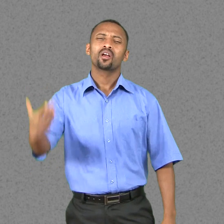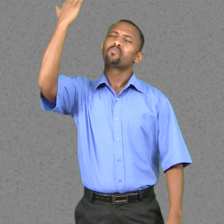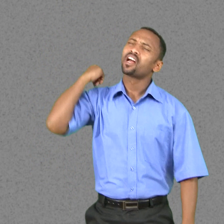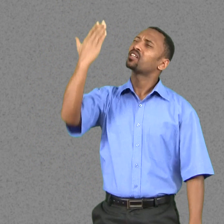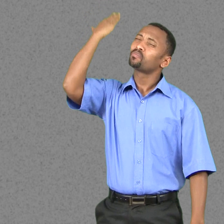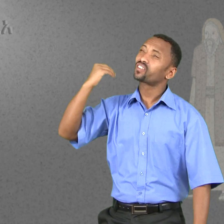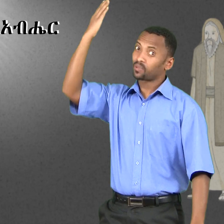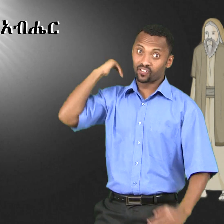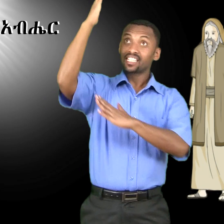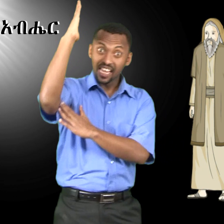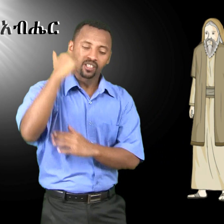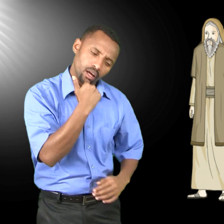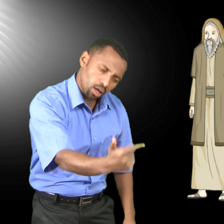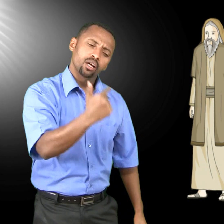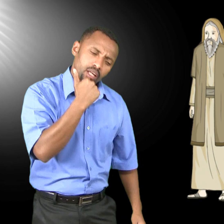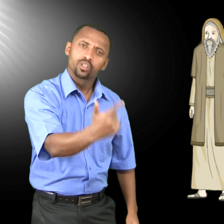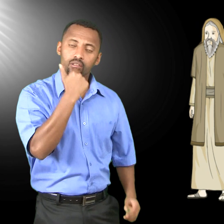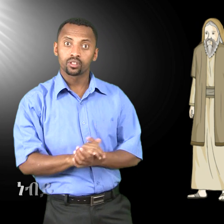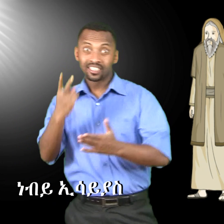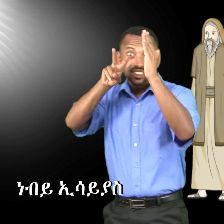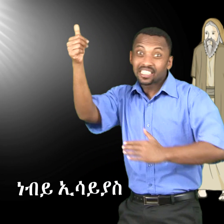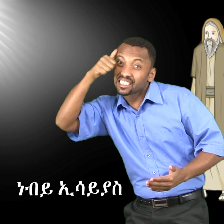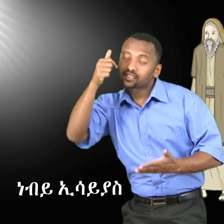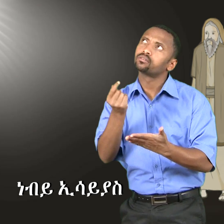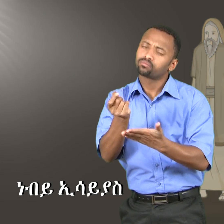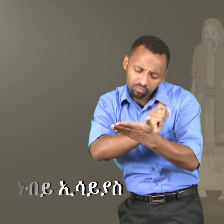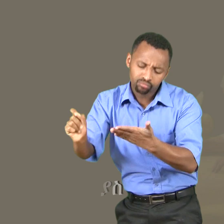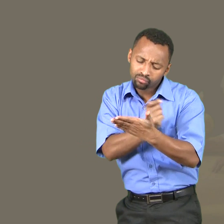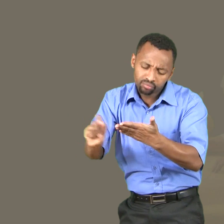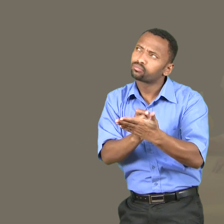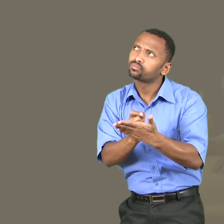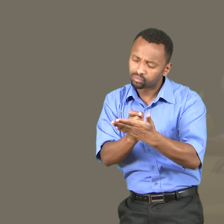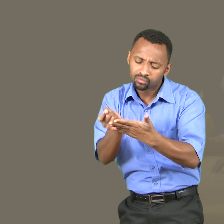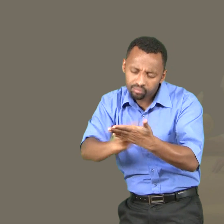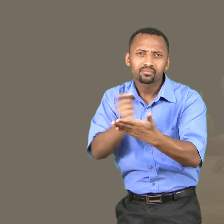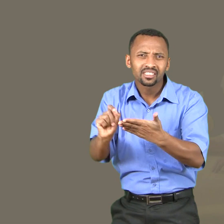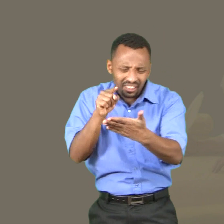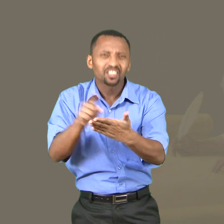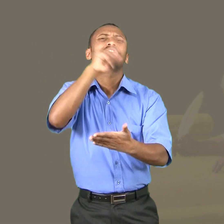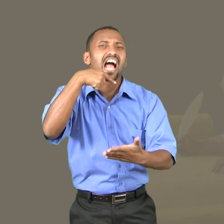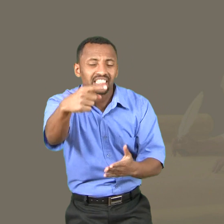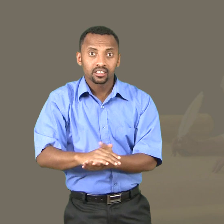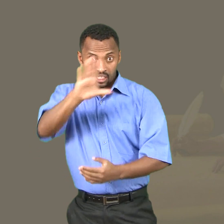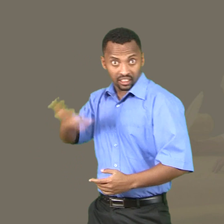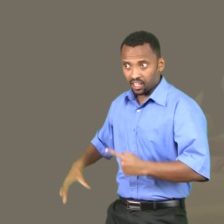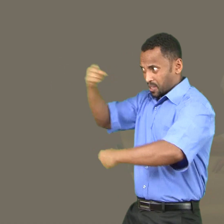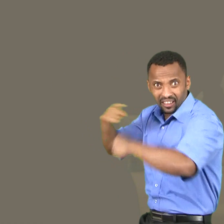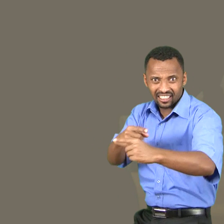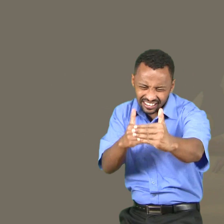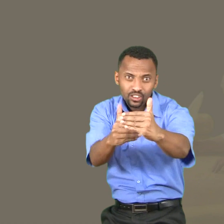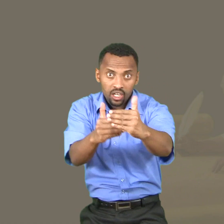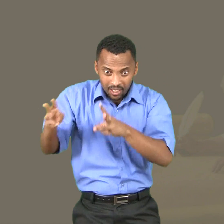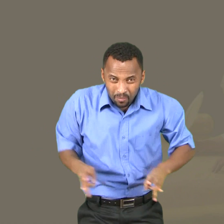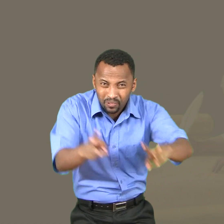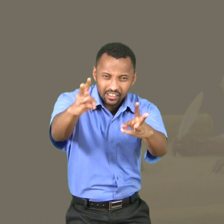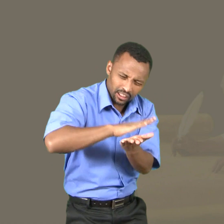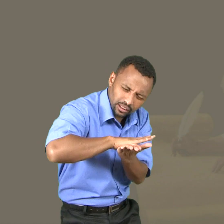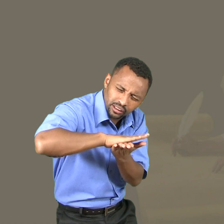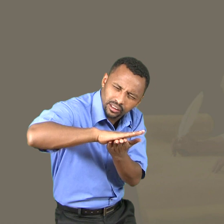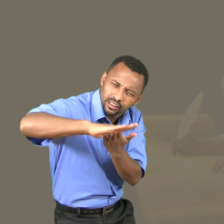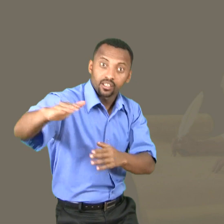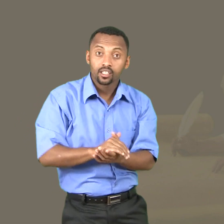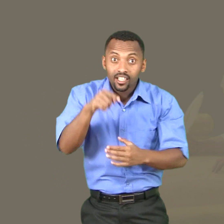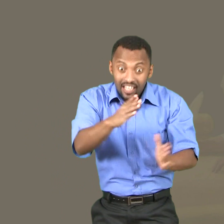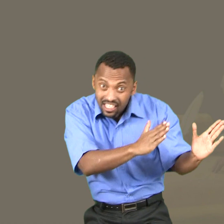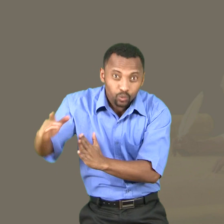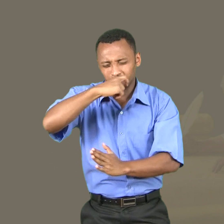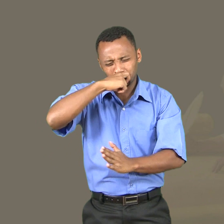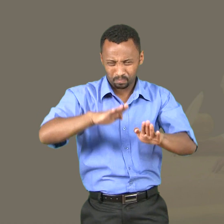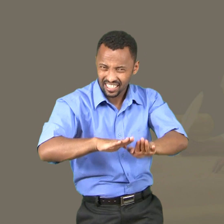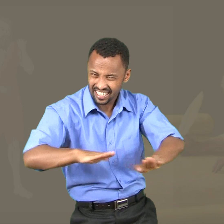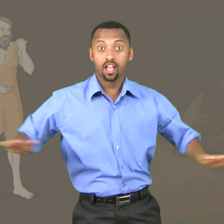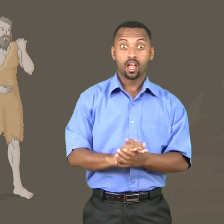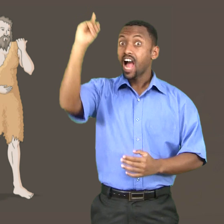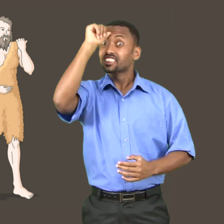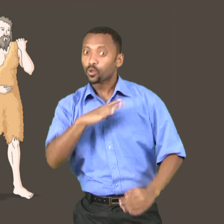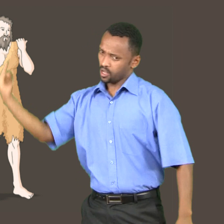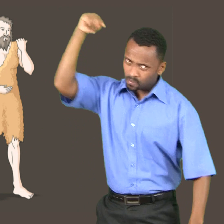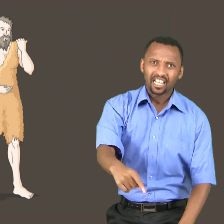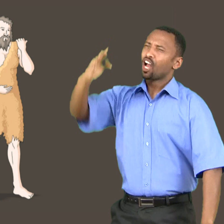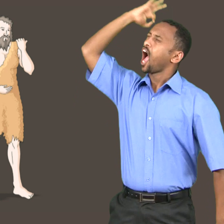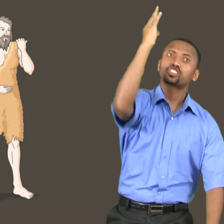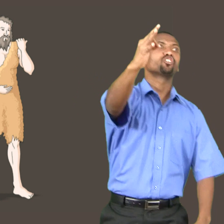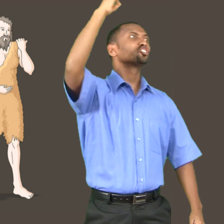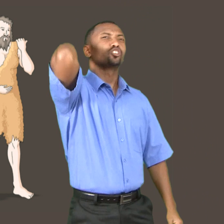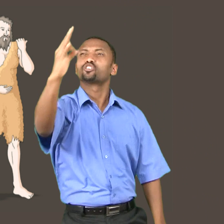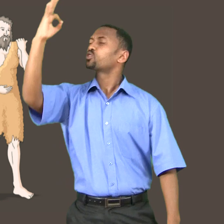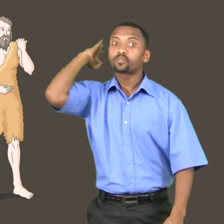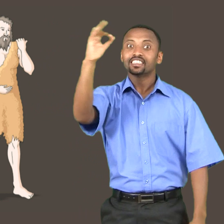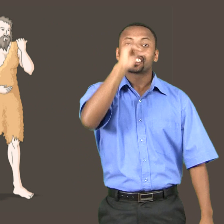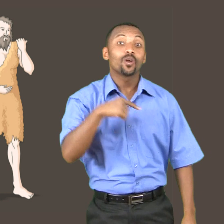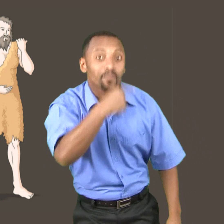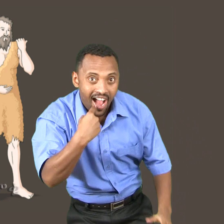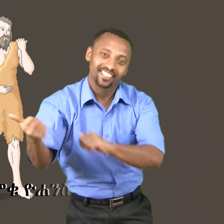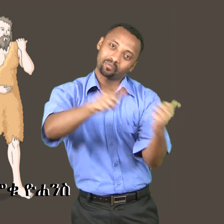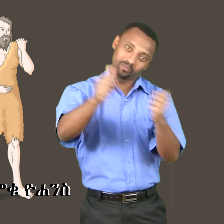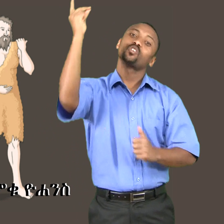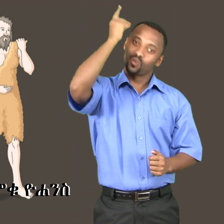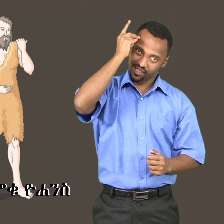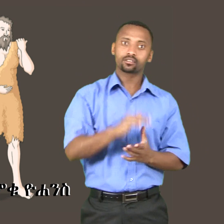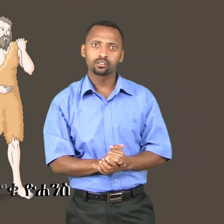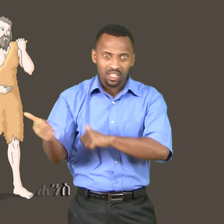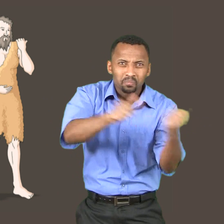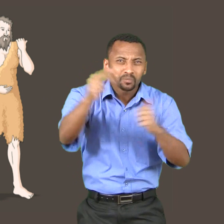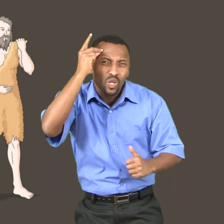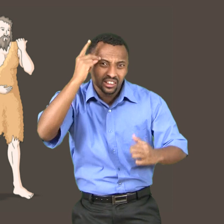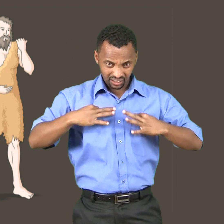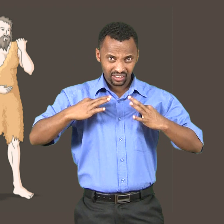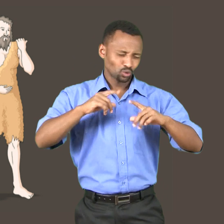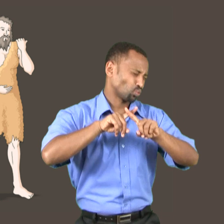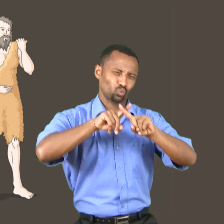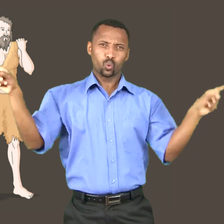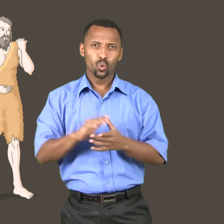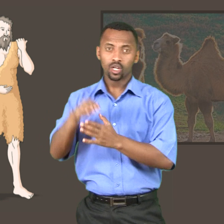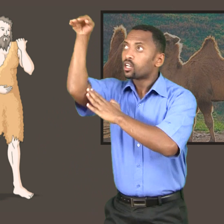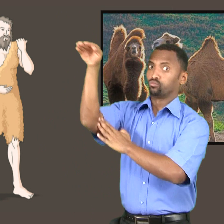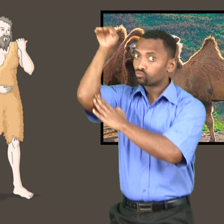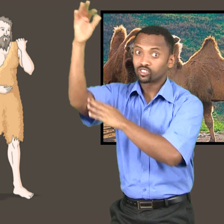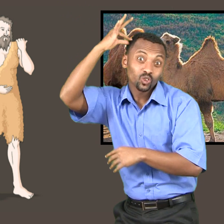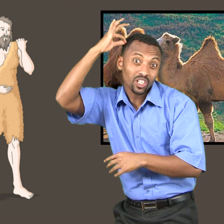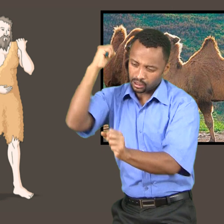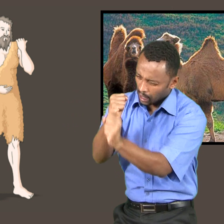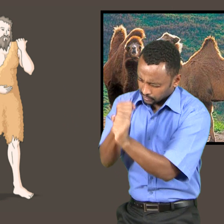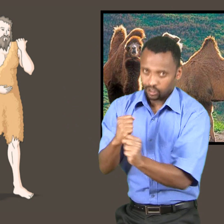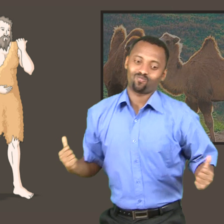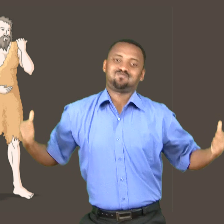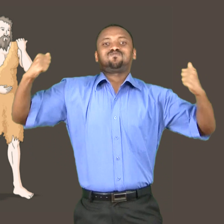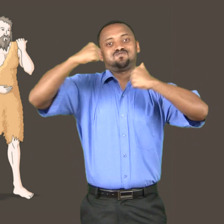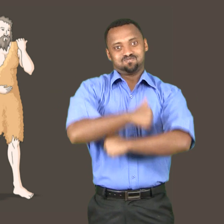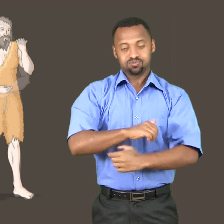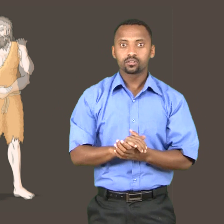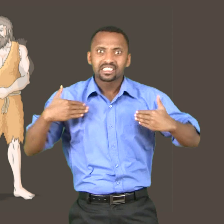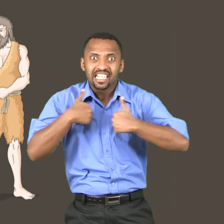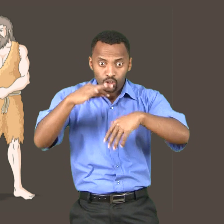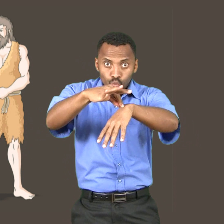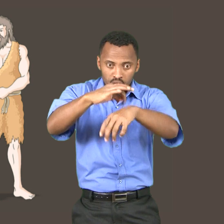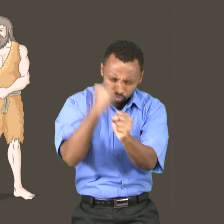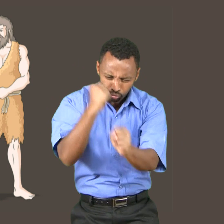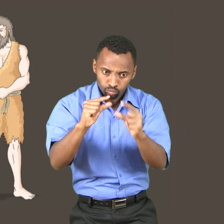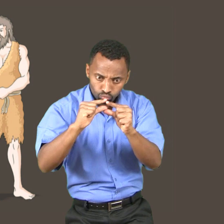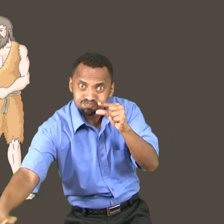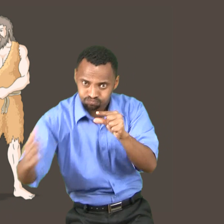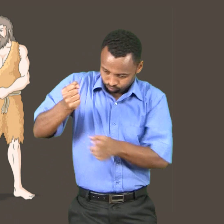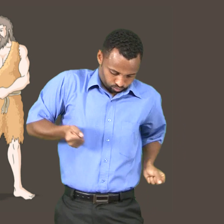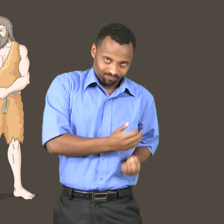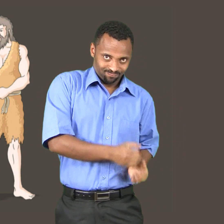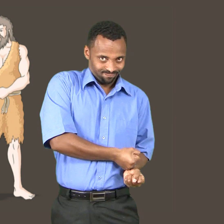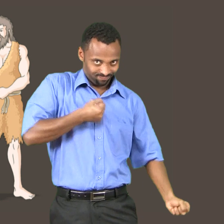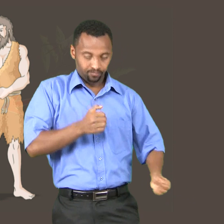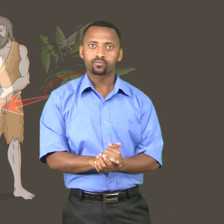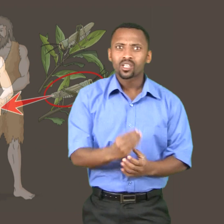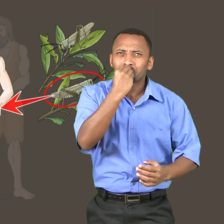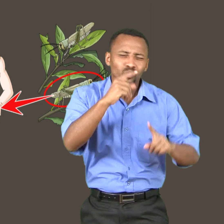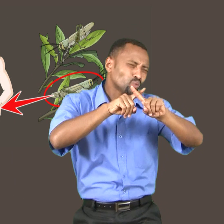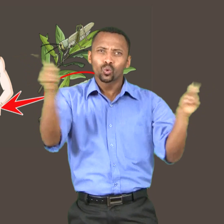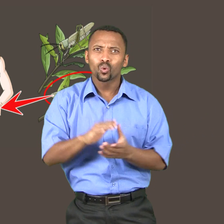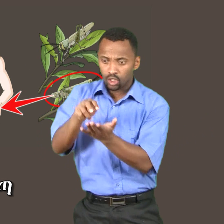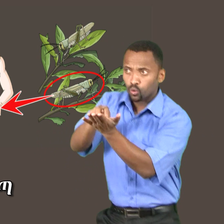This is he who was spoken of through the prophet Isaiah: “A voice of one calling in the wilderness, ‘Prepare the way for the Lord, make straight paths for Him.’” John wore a garment of camel’s hair, with a leather belt around his waist.